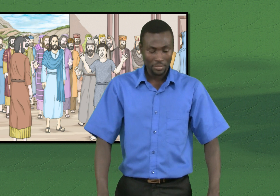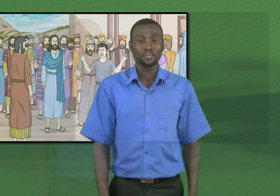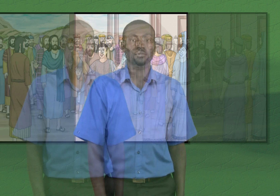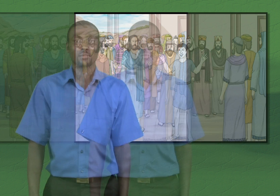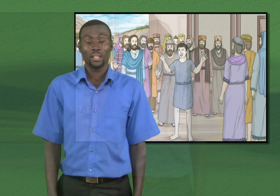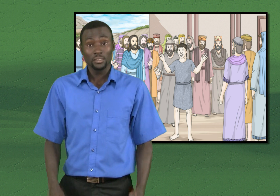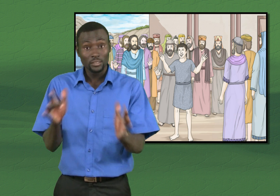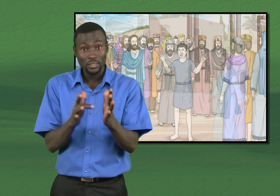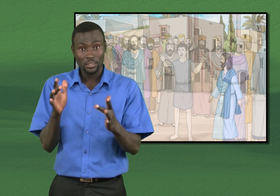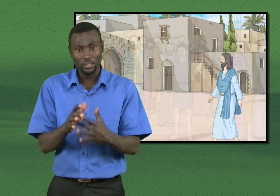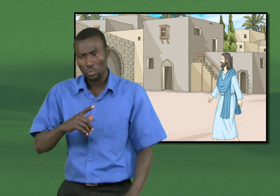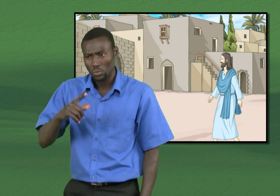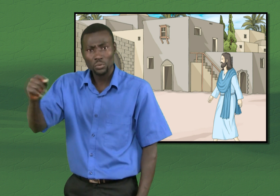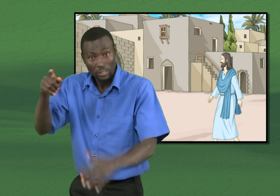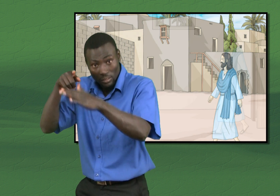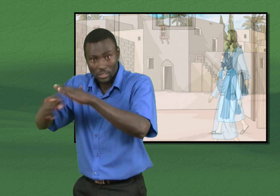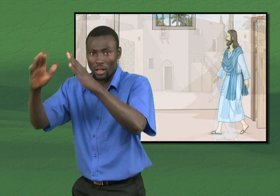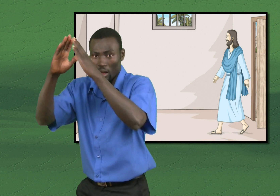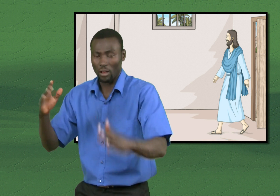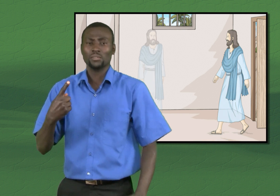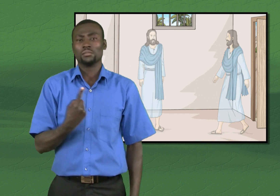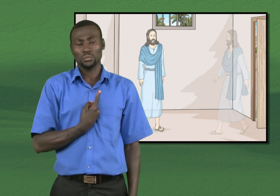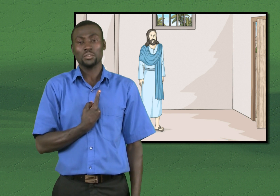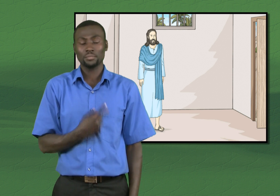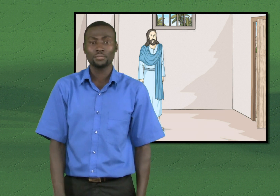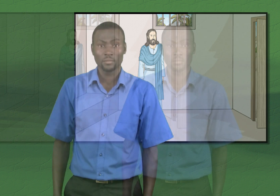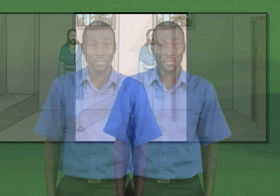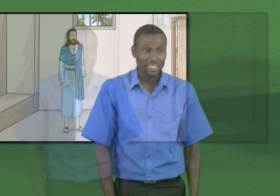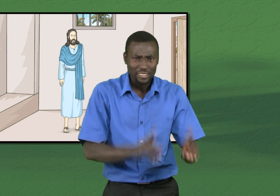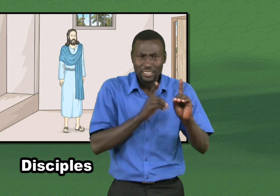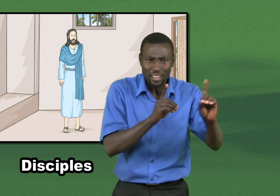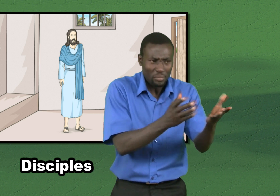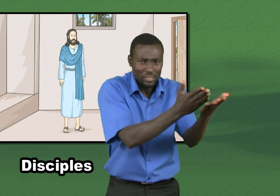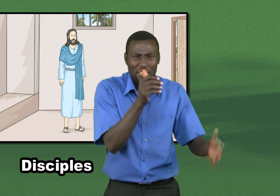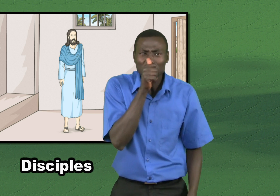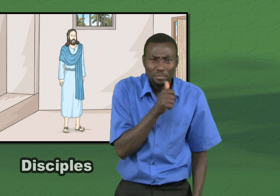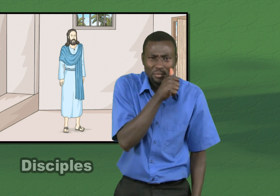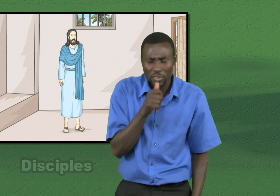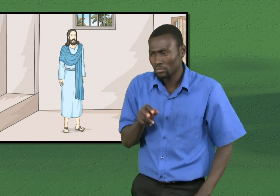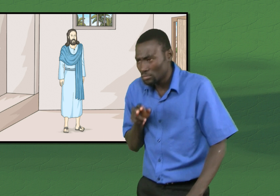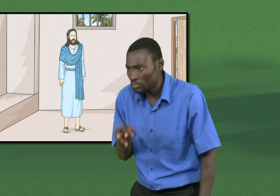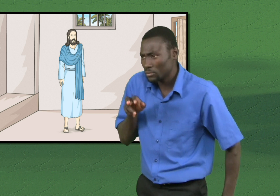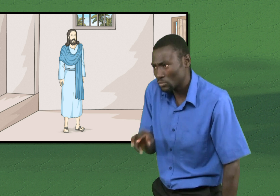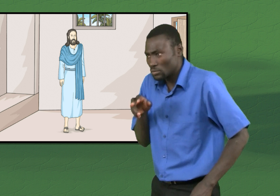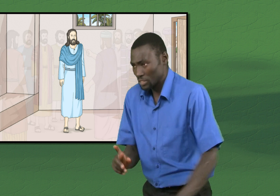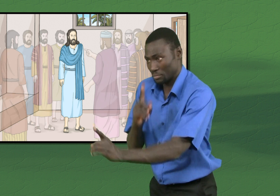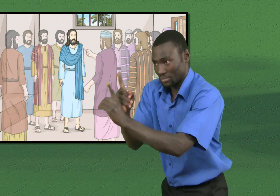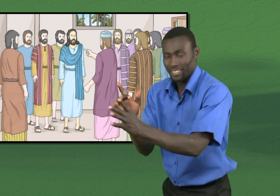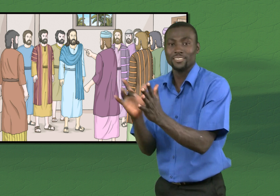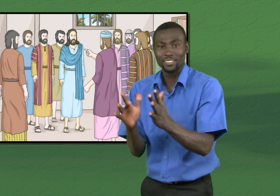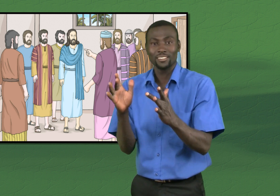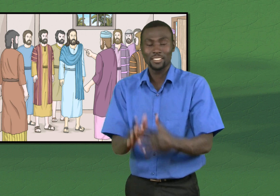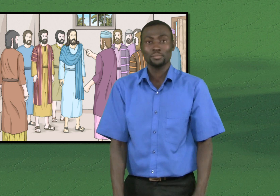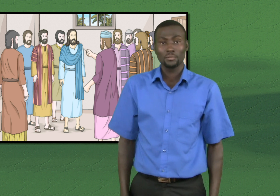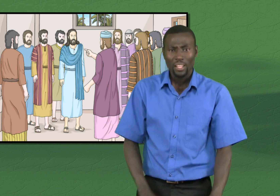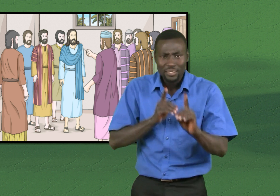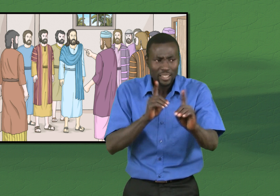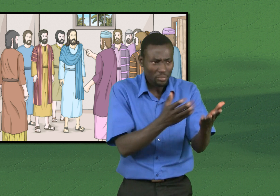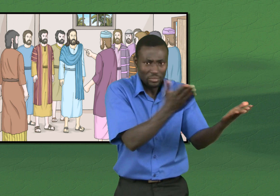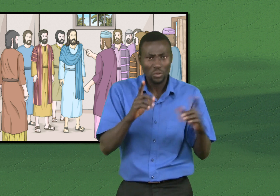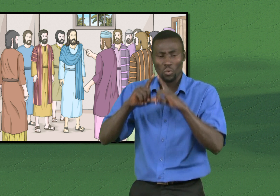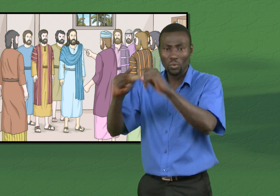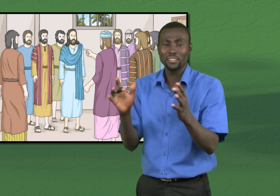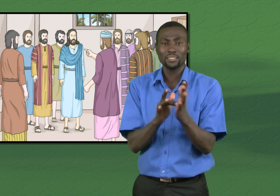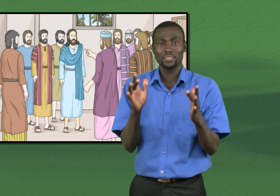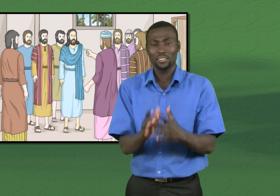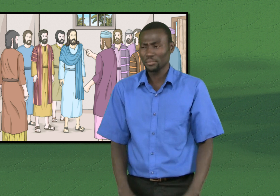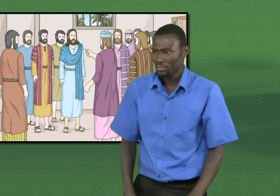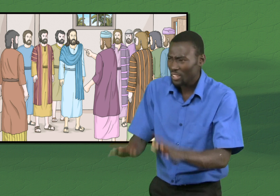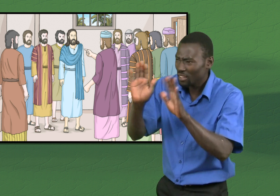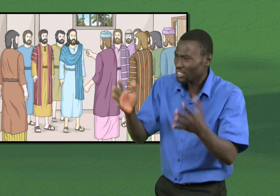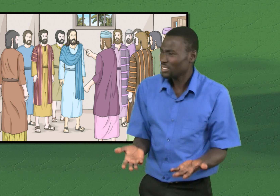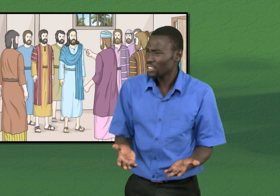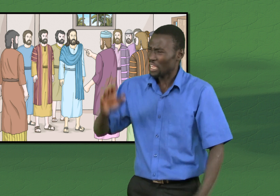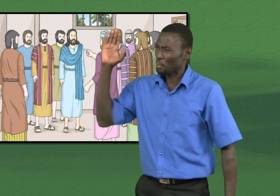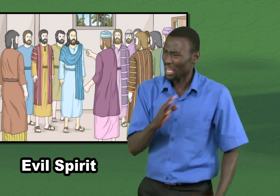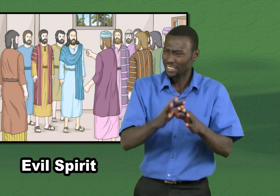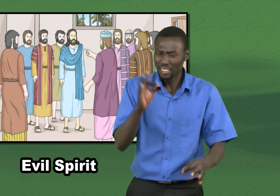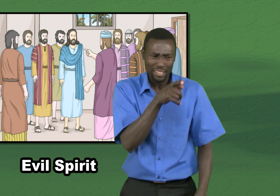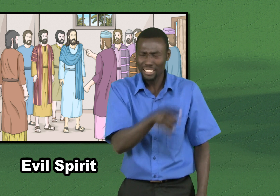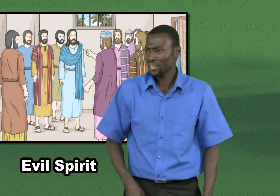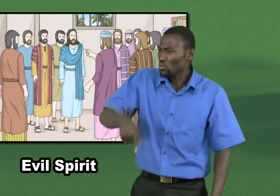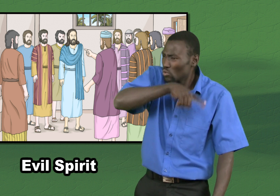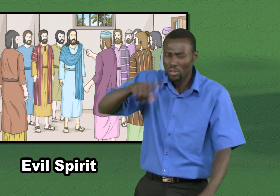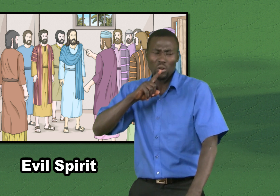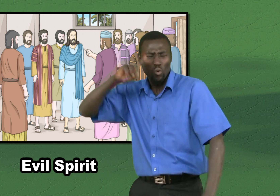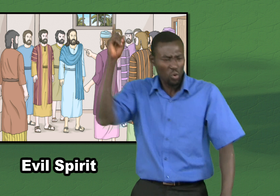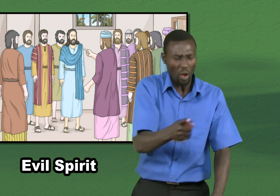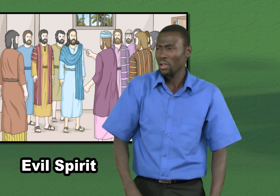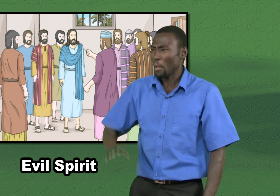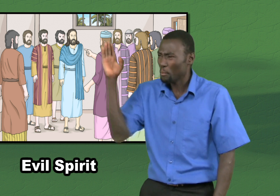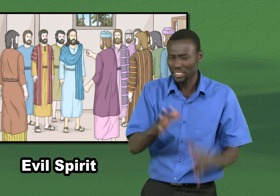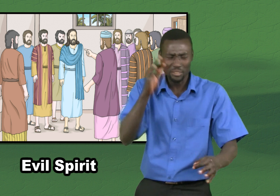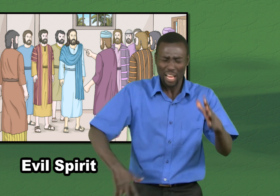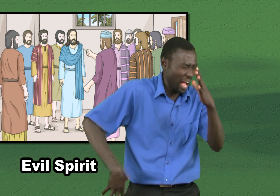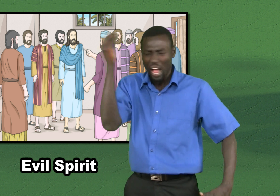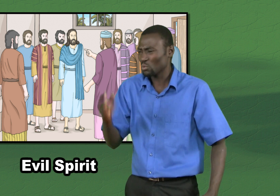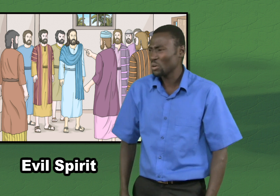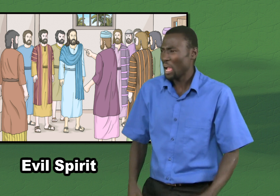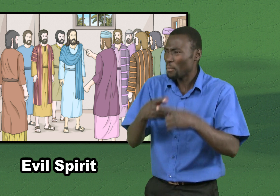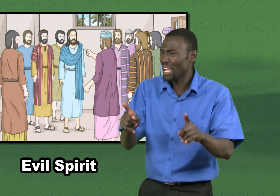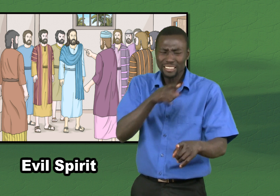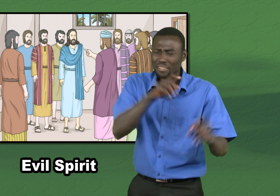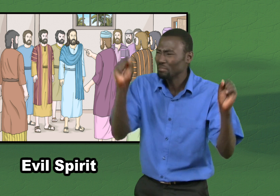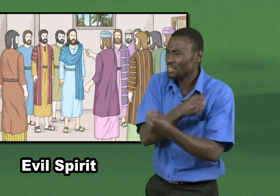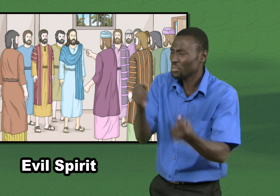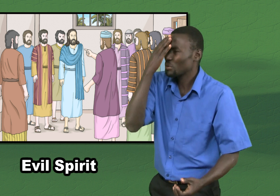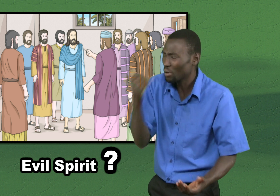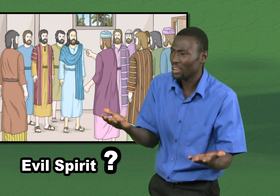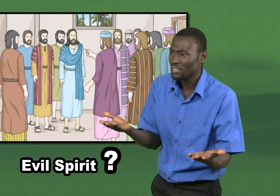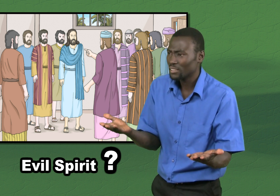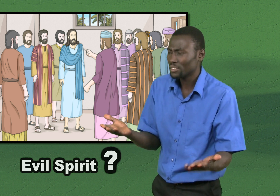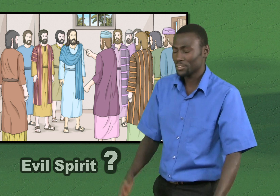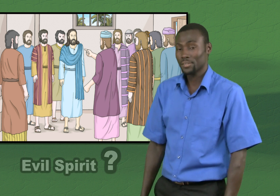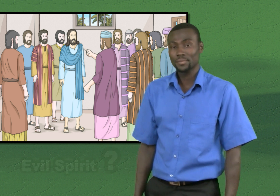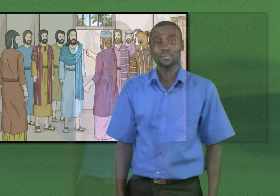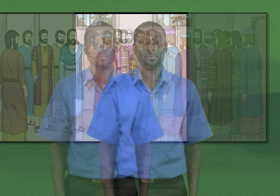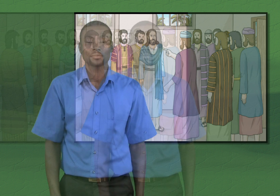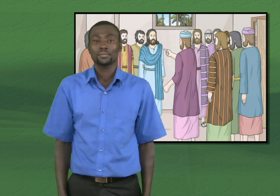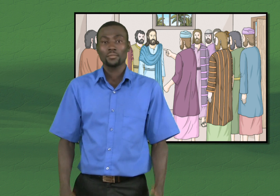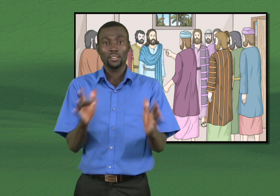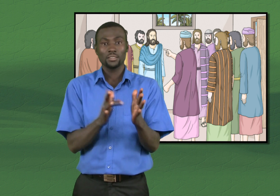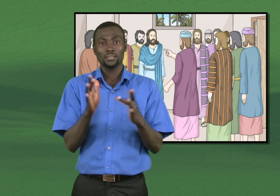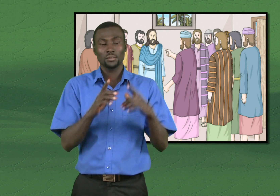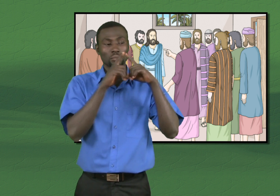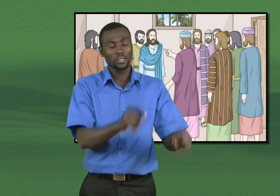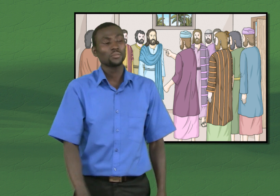After Jesus had gone into the house, His disciples asked Him privately, “Why couldn’t we drive it out?”